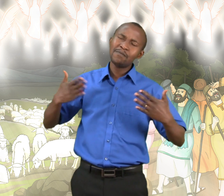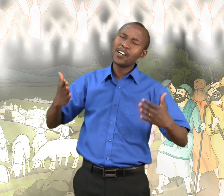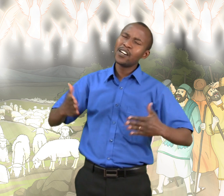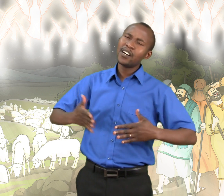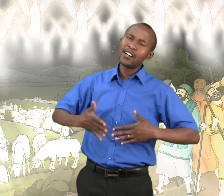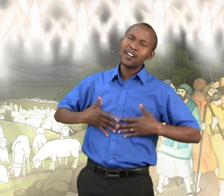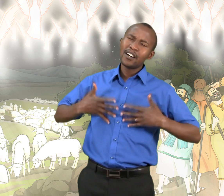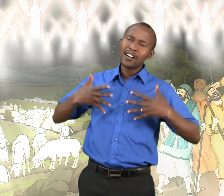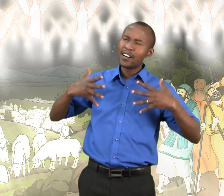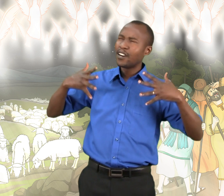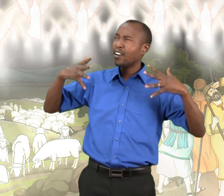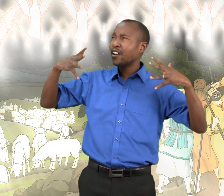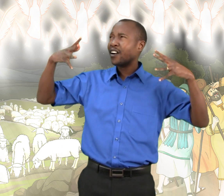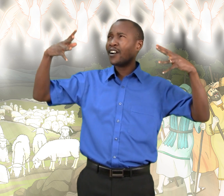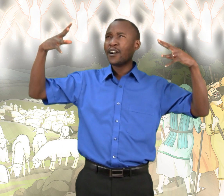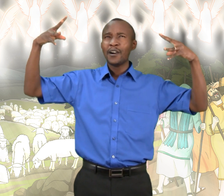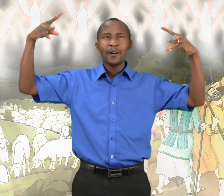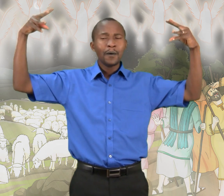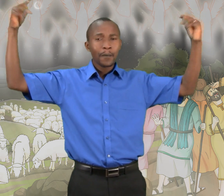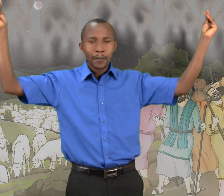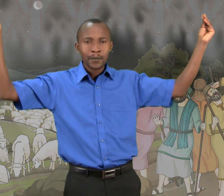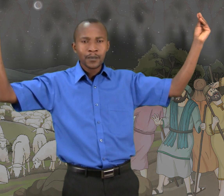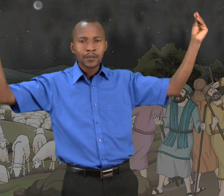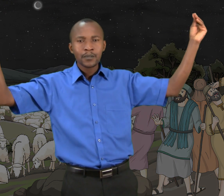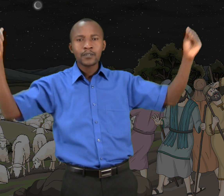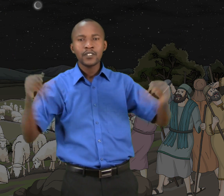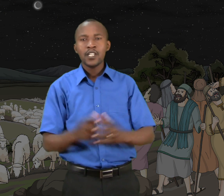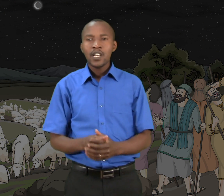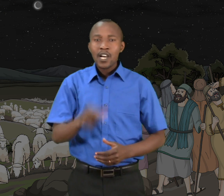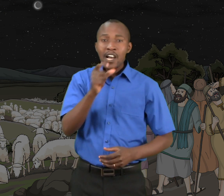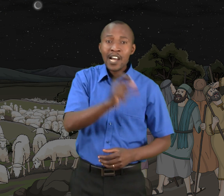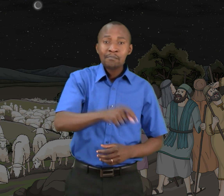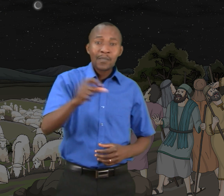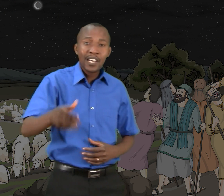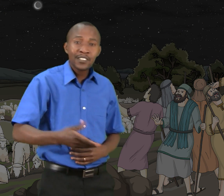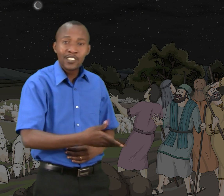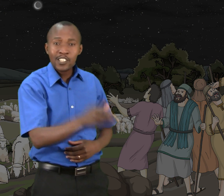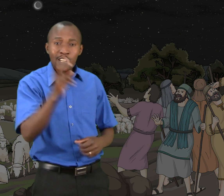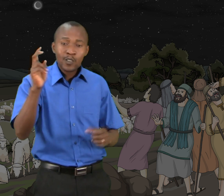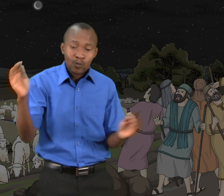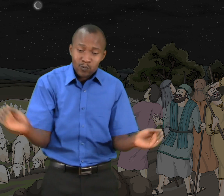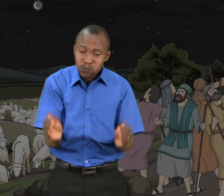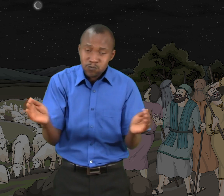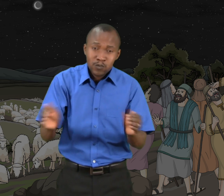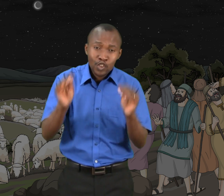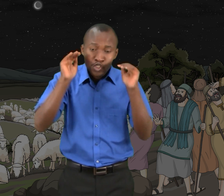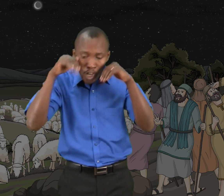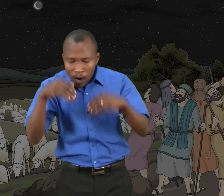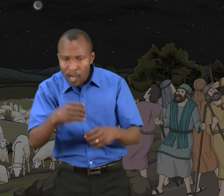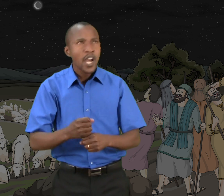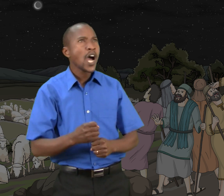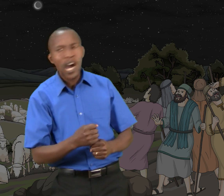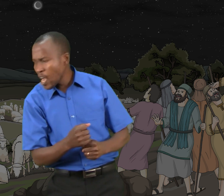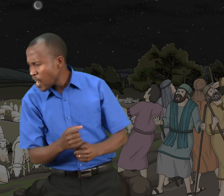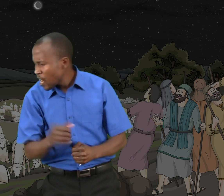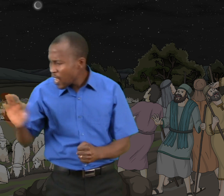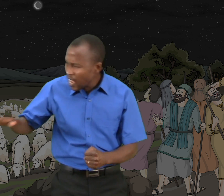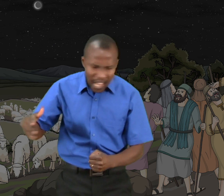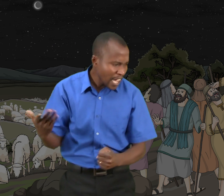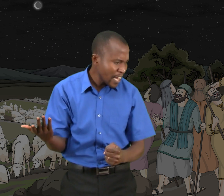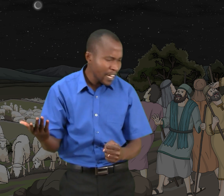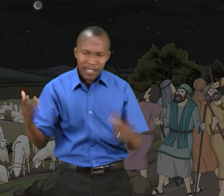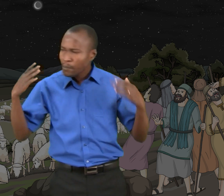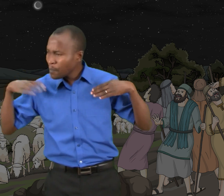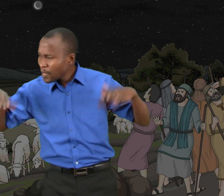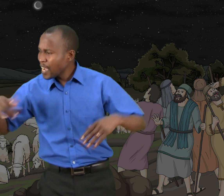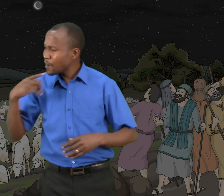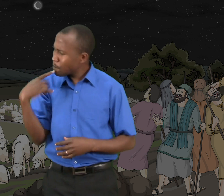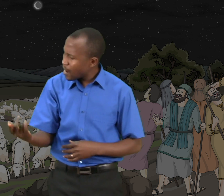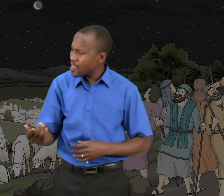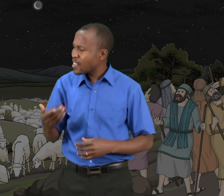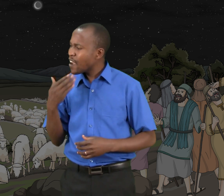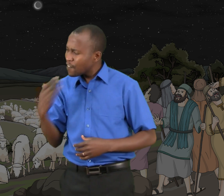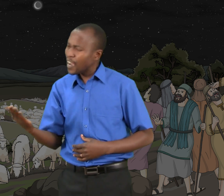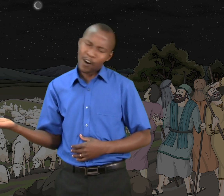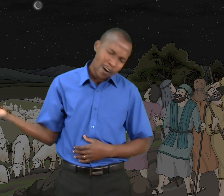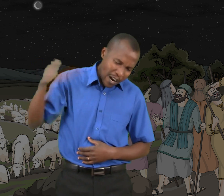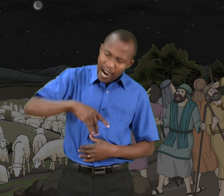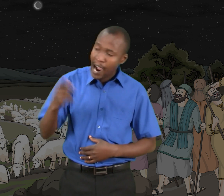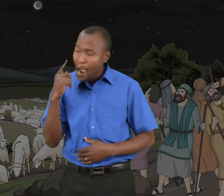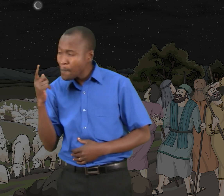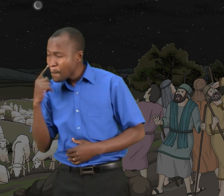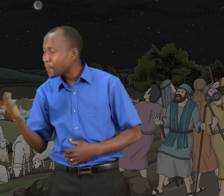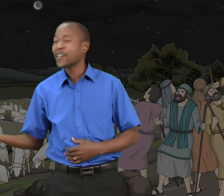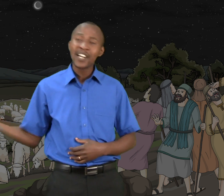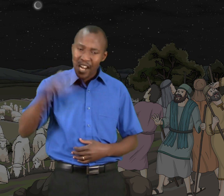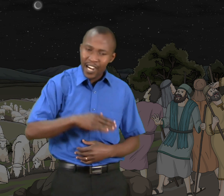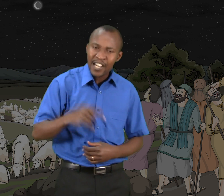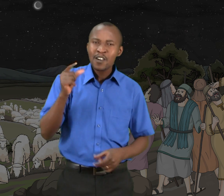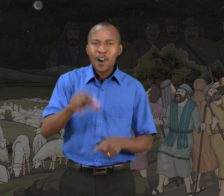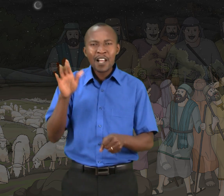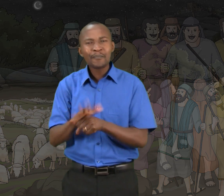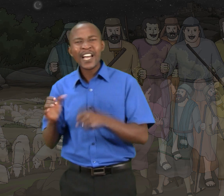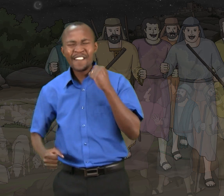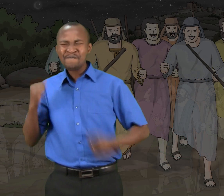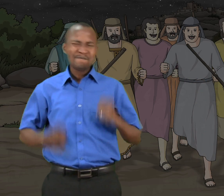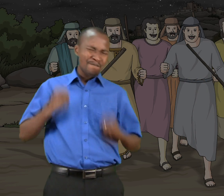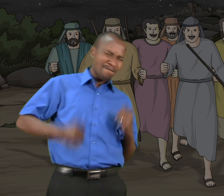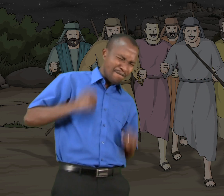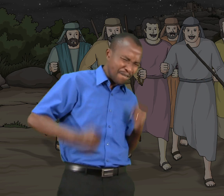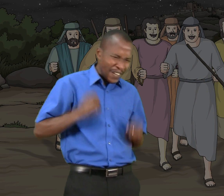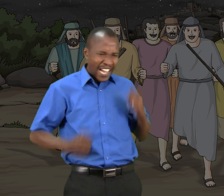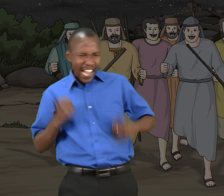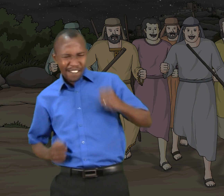When the angels had left them and gone into heaven, the shepherds said to one another, “Let us go to Bethlehem and see this thing that has happened, which the Lord has made known to us.”